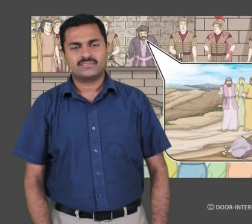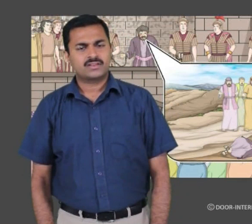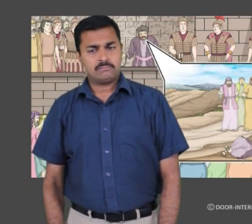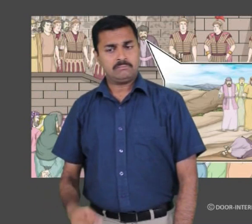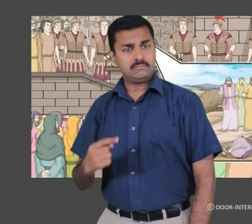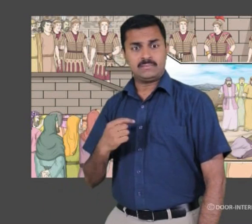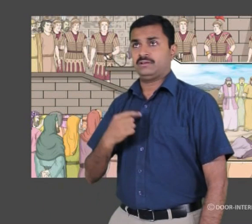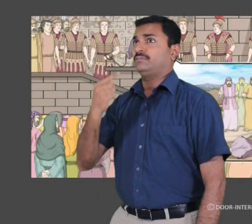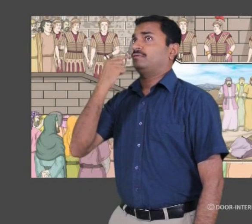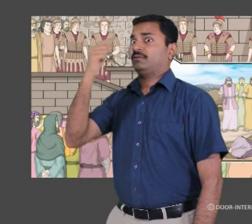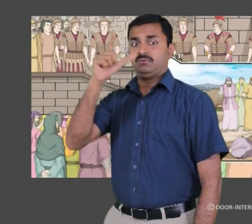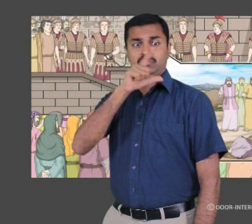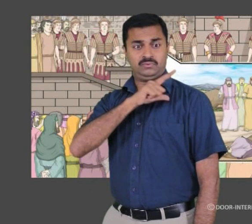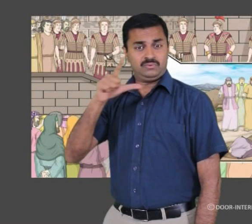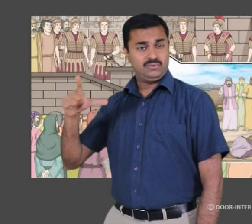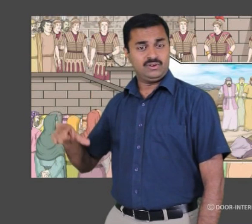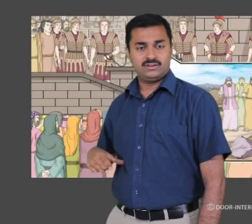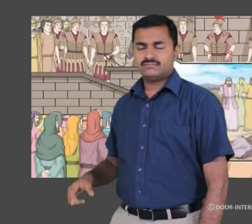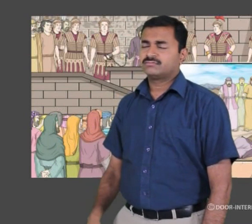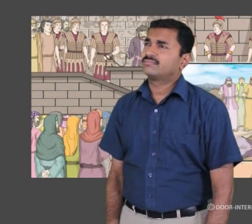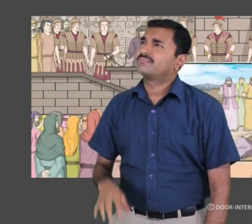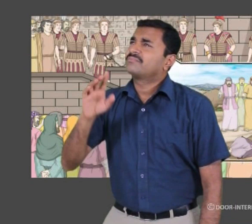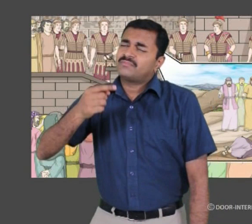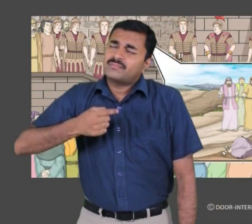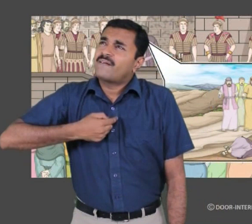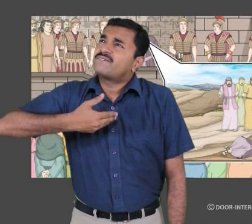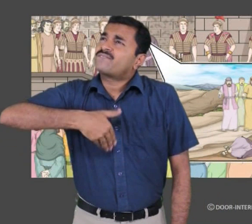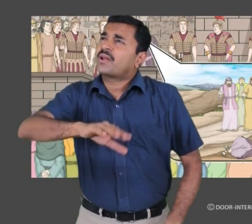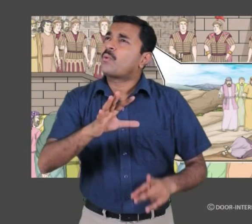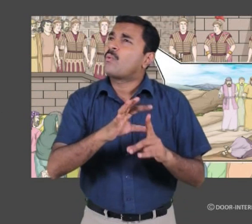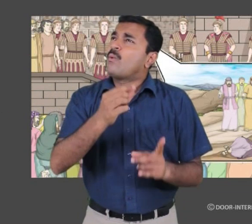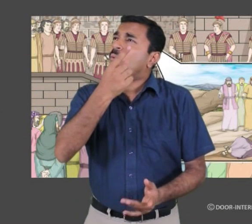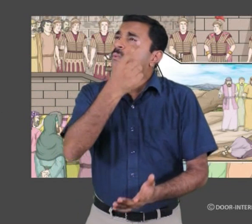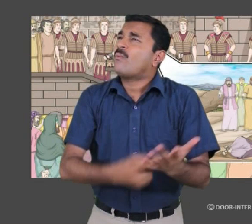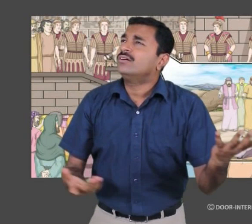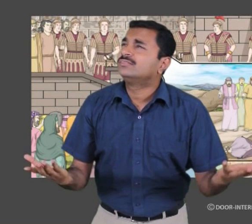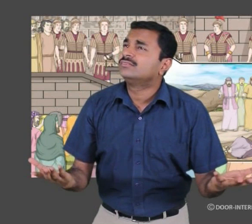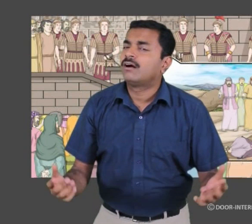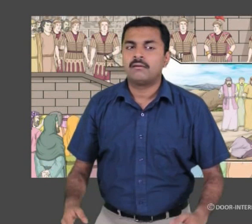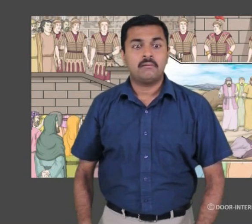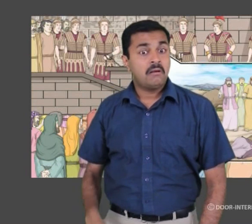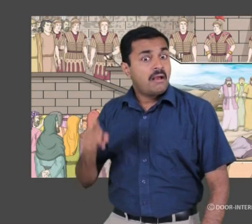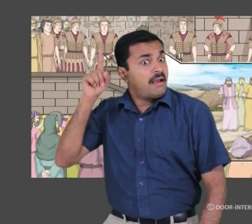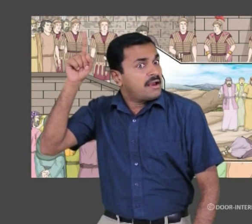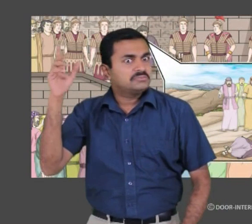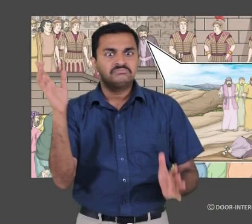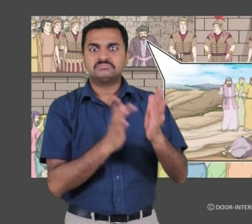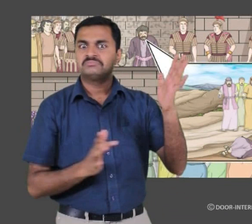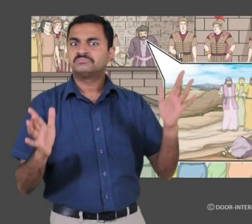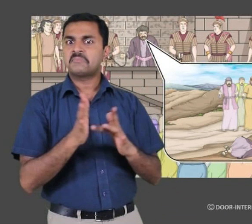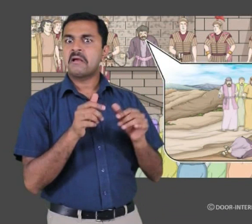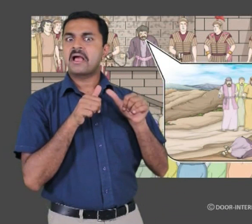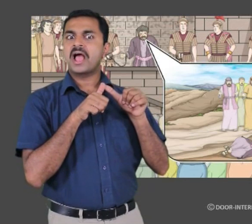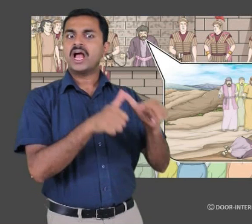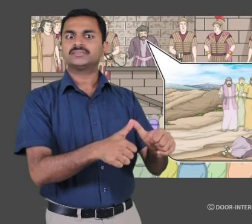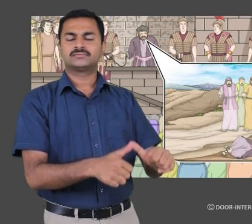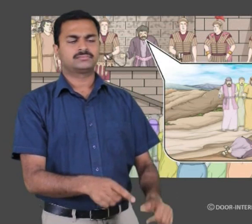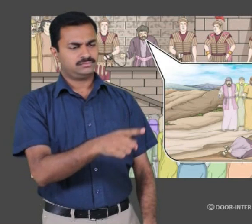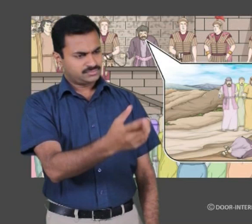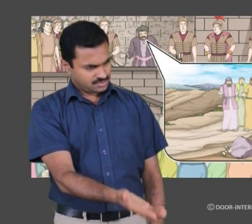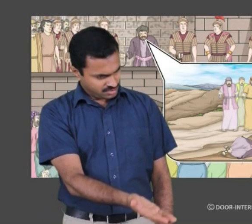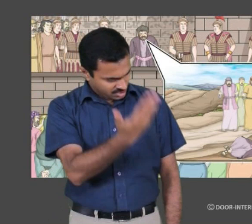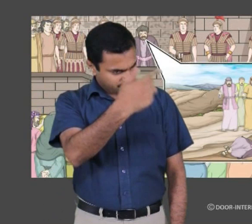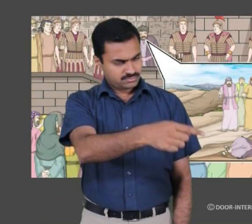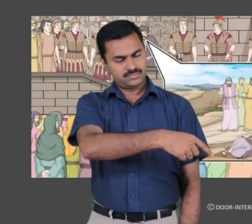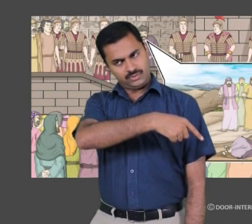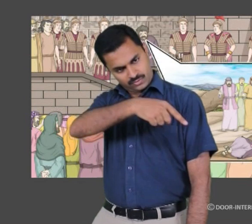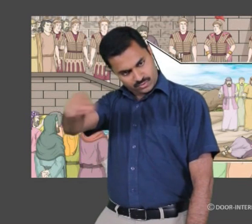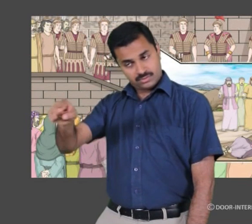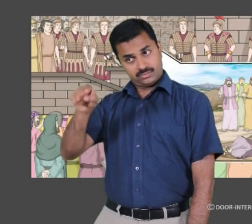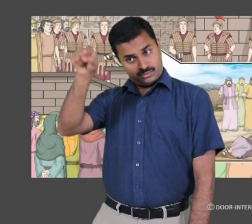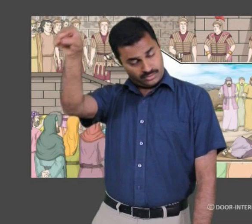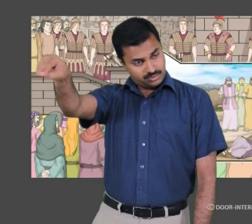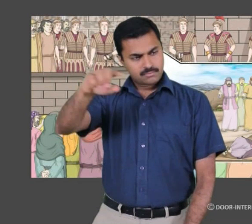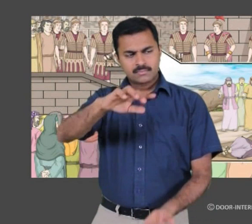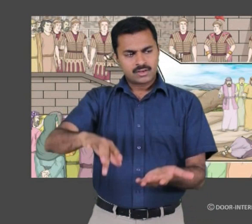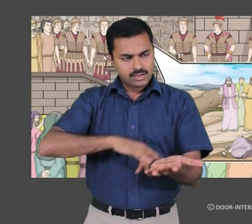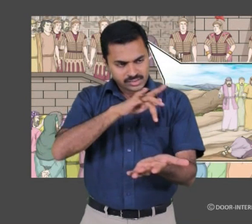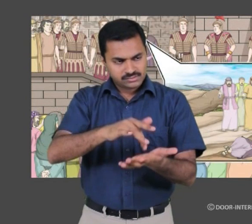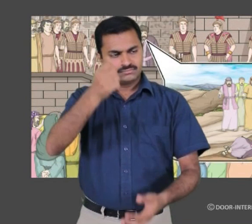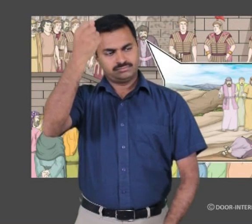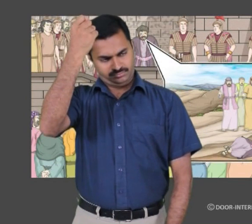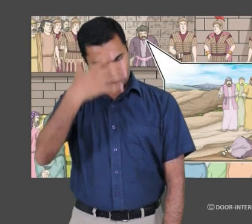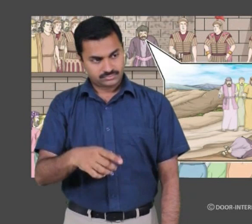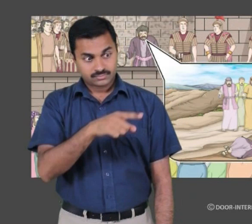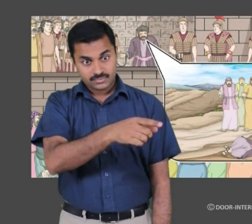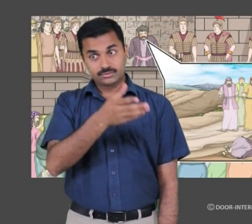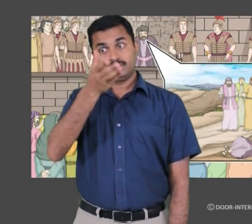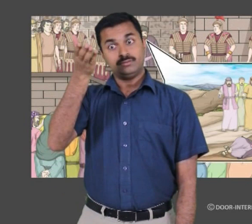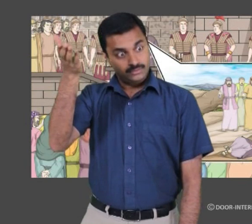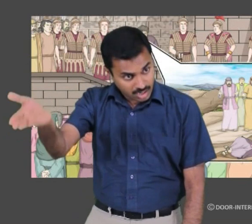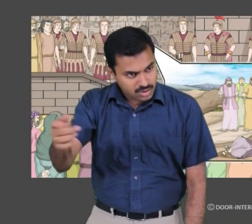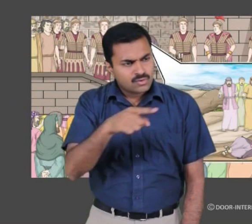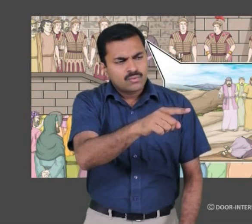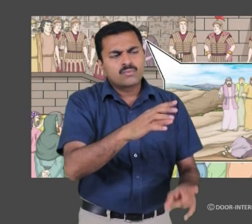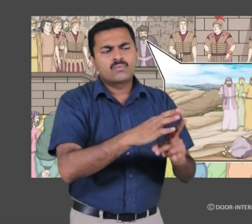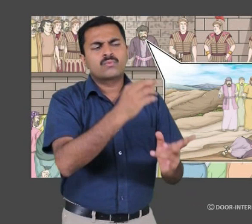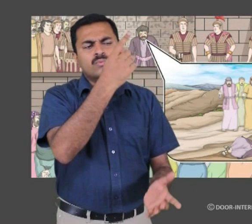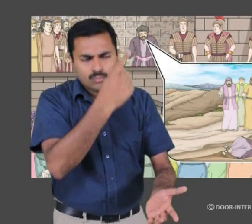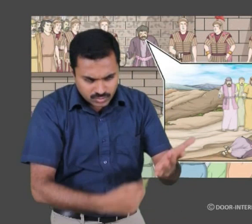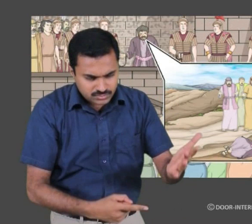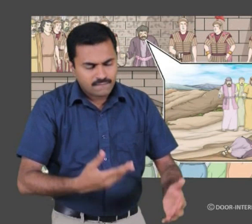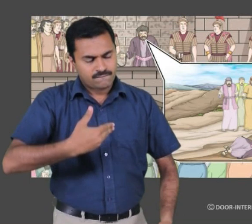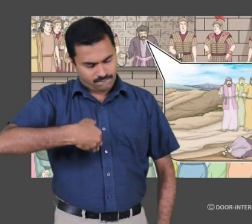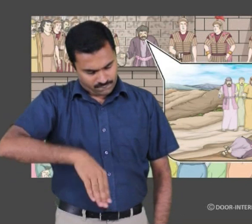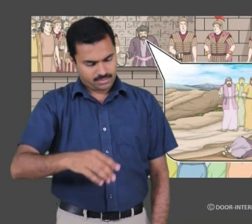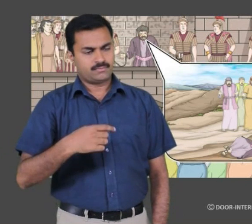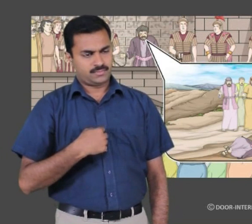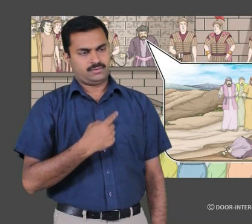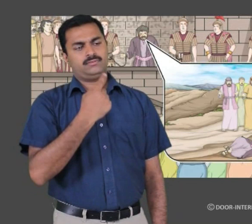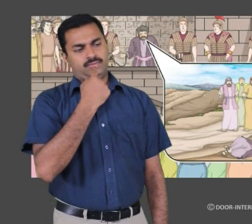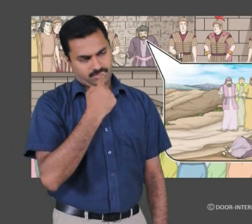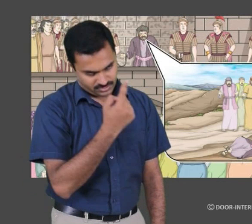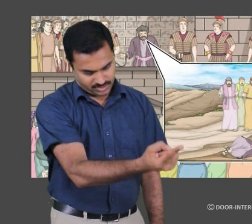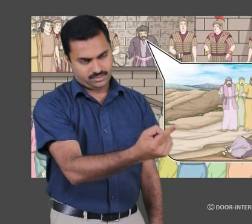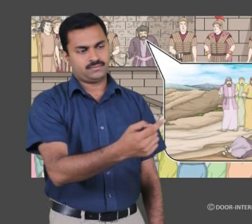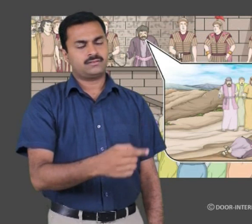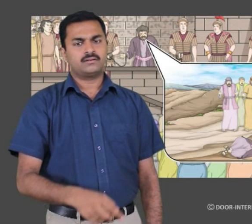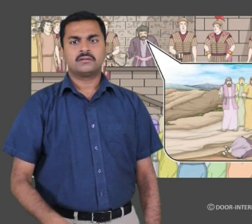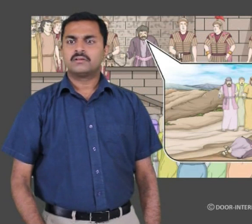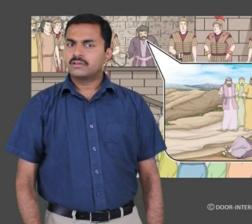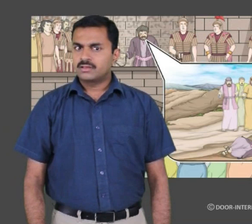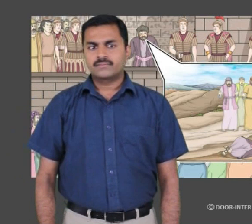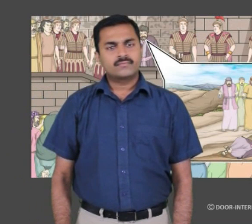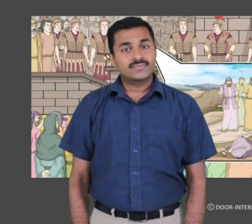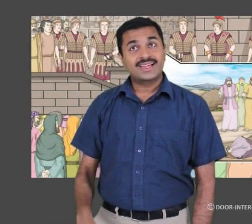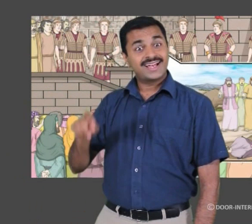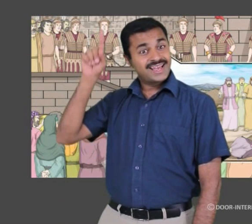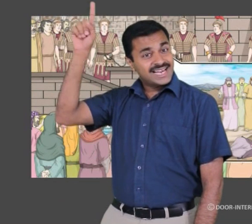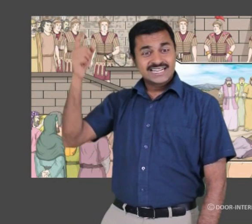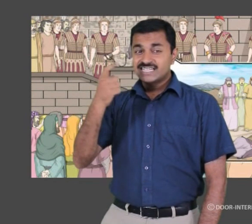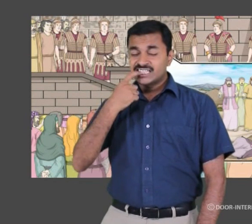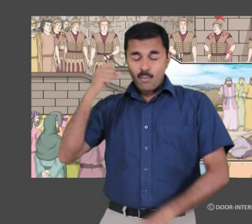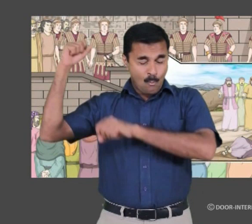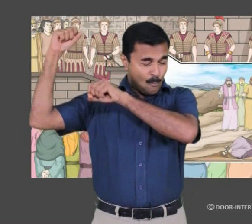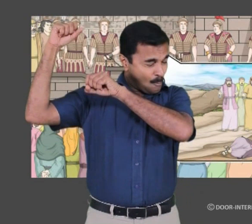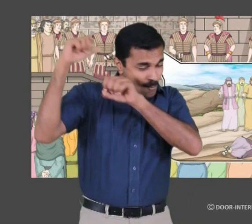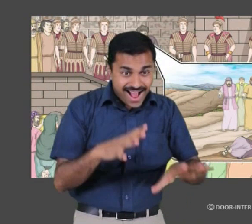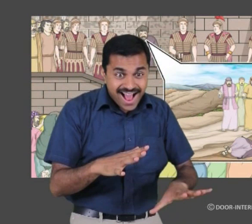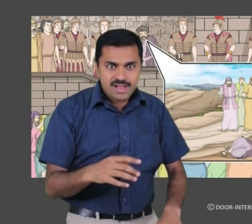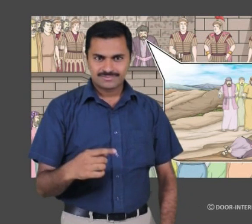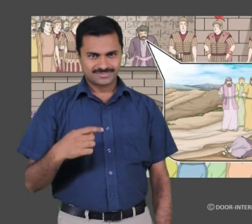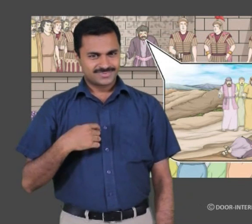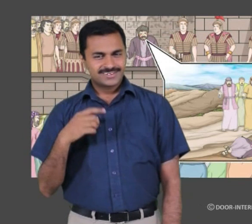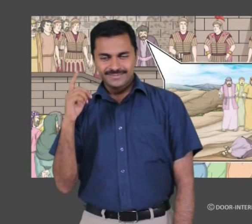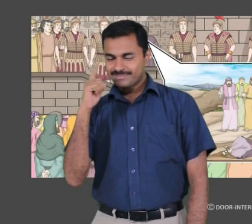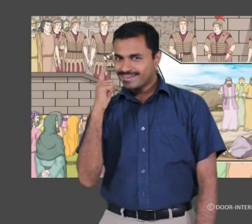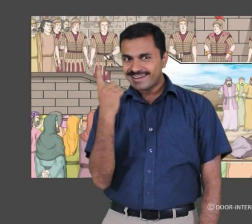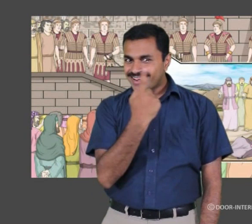Then I asked, ‘What should I do, Lord?’ ‘Get up and go into Damascus,’ He told me.